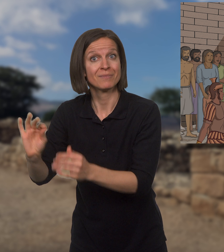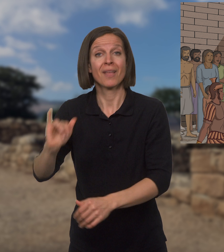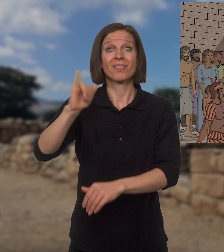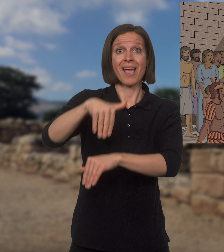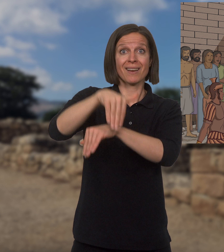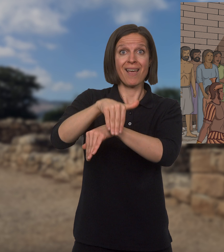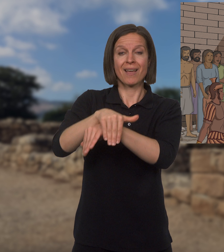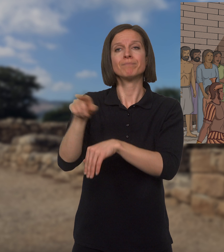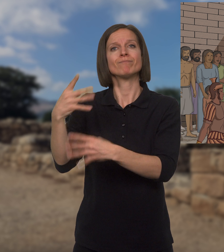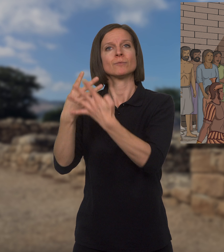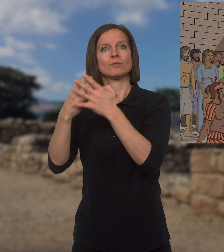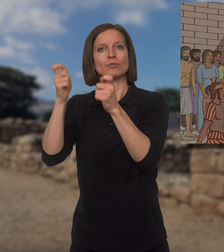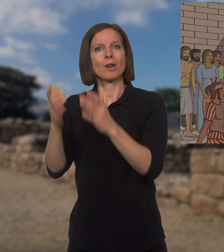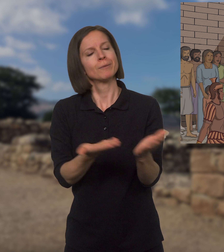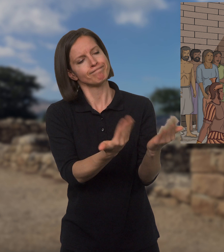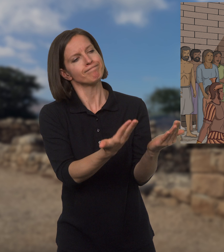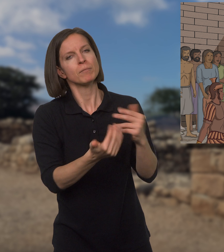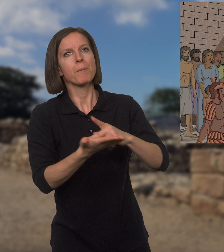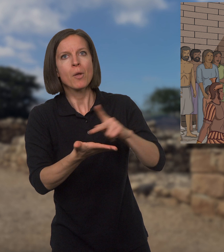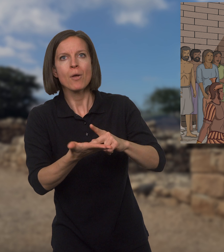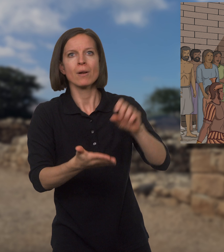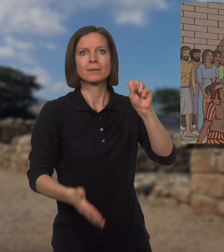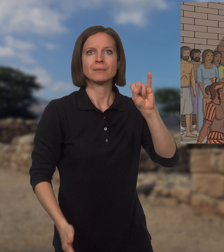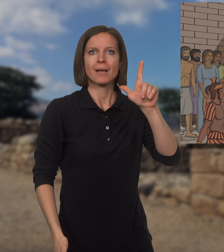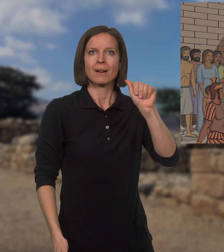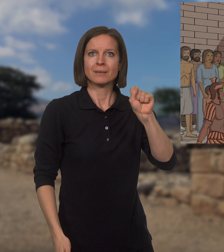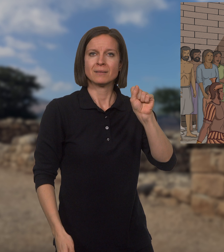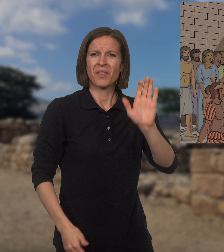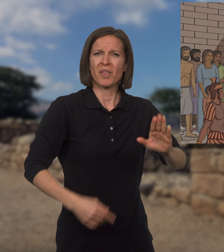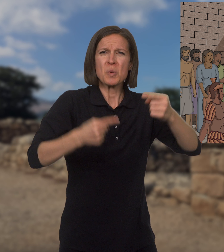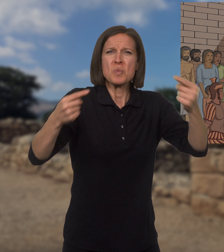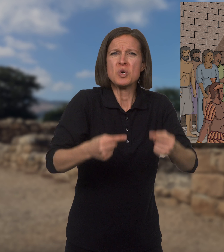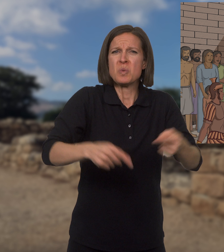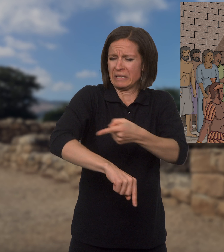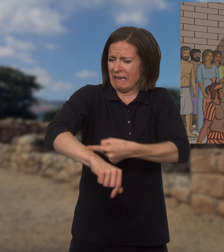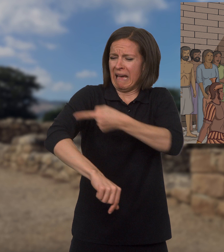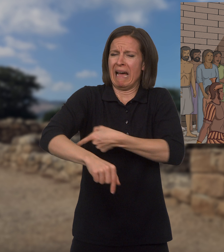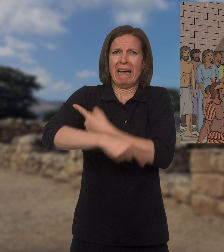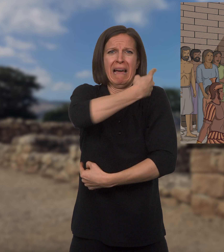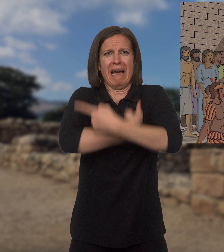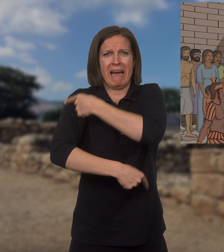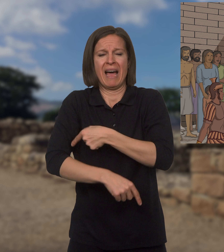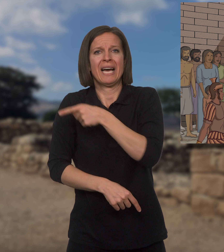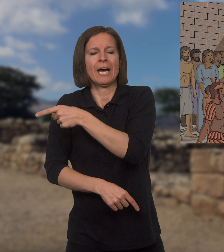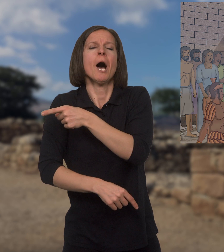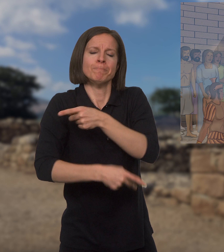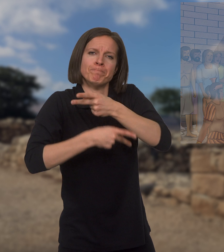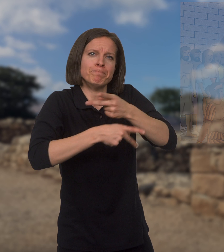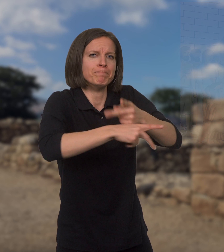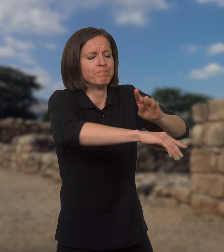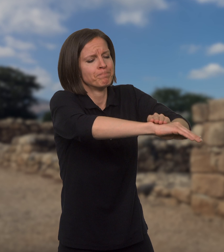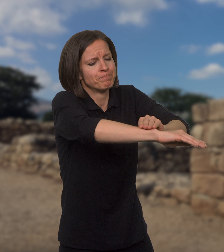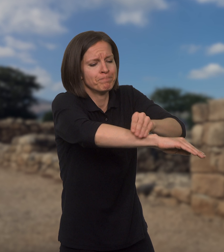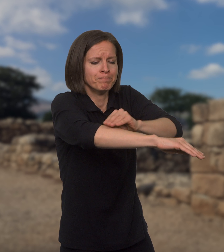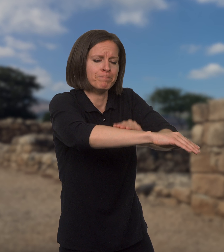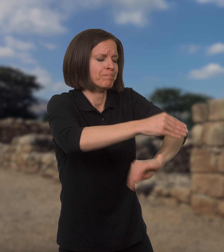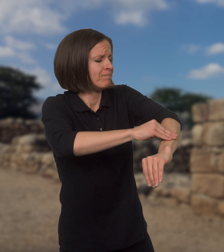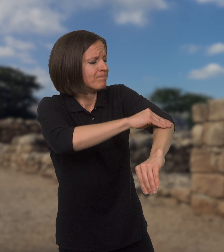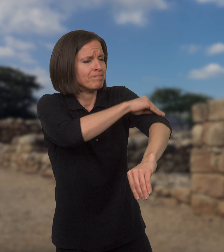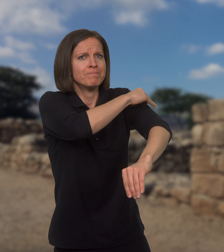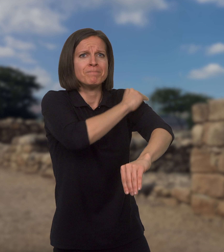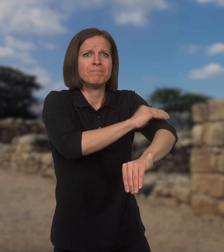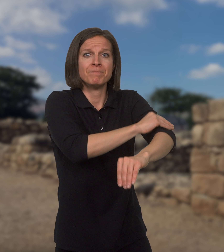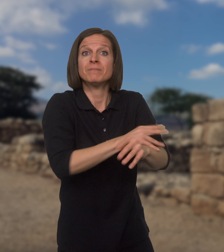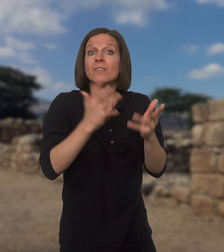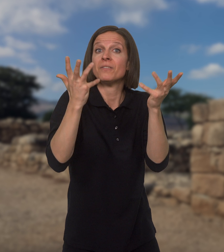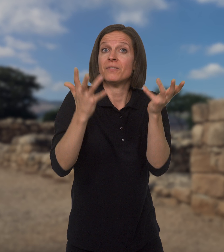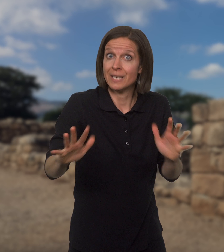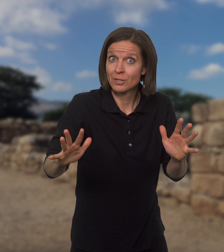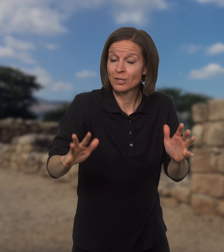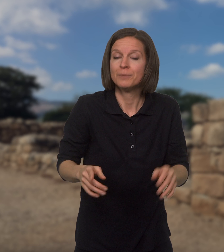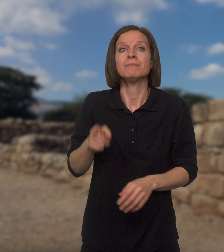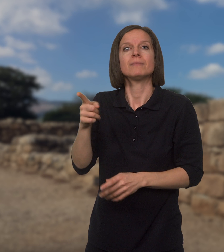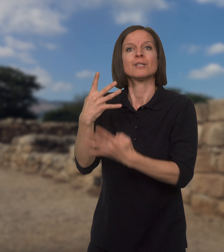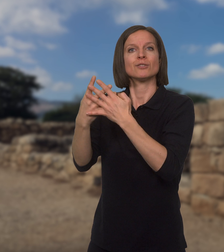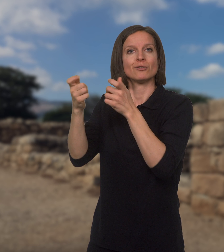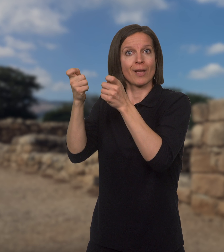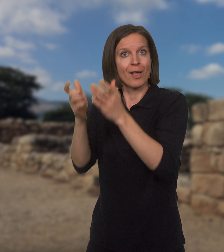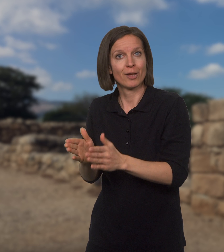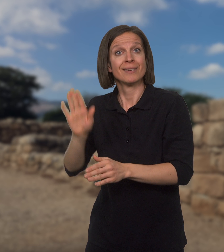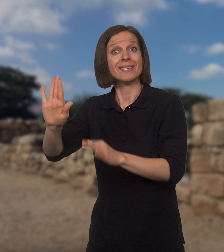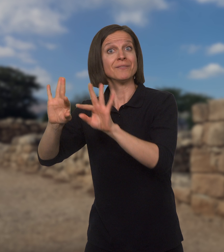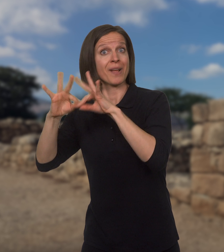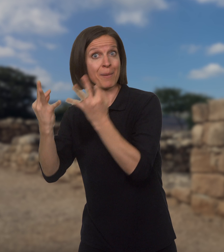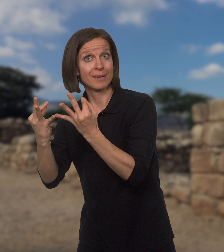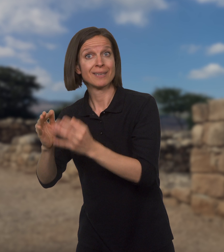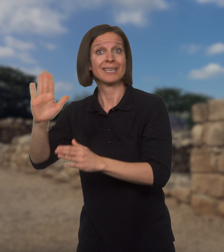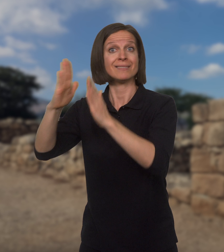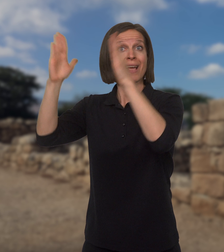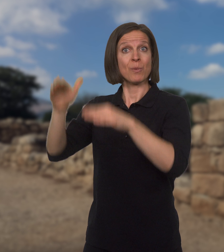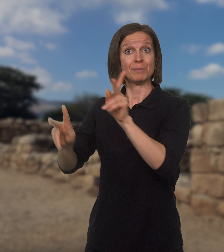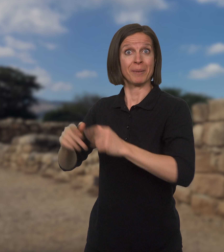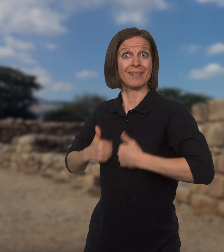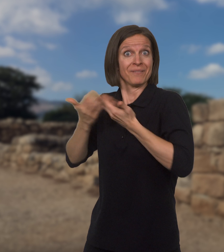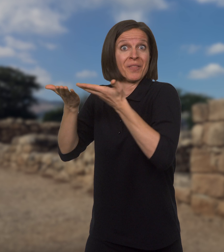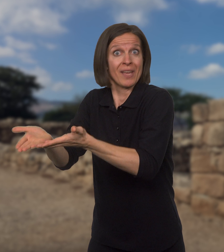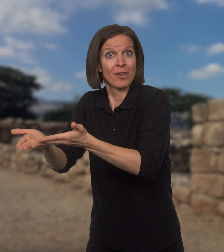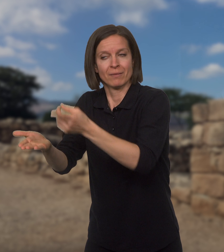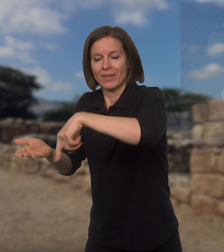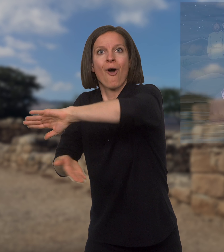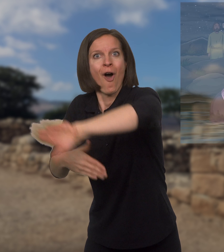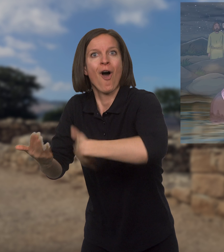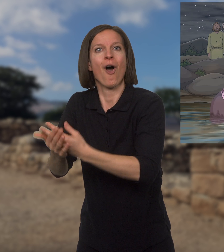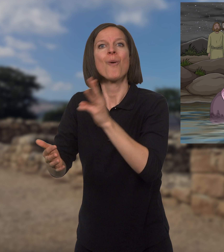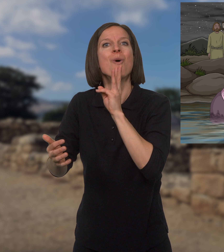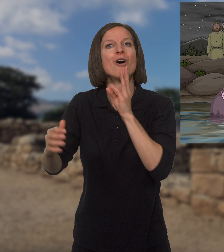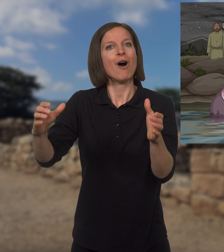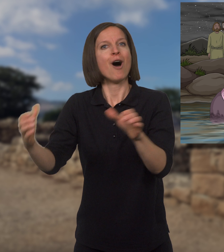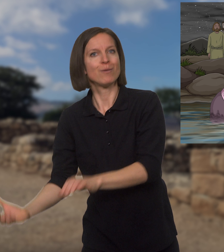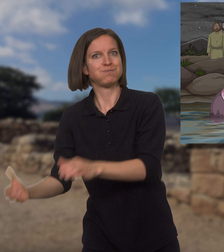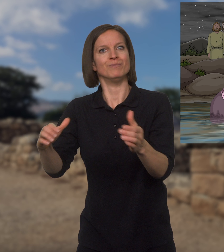At that hour of the night, the jailer took them and washed their wounds.